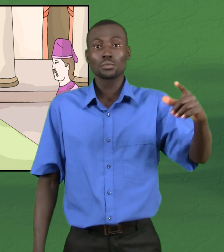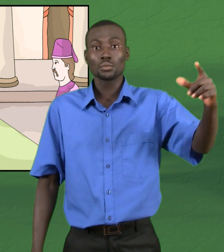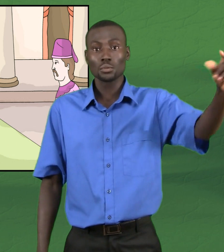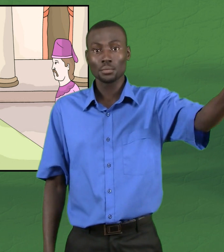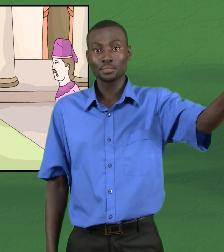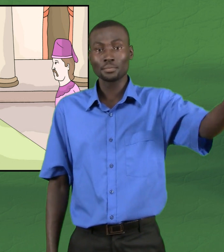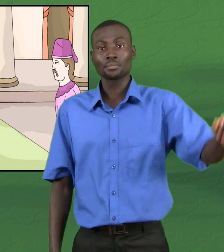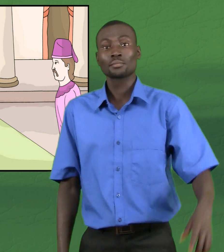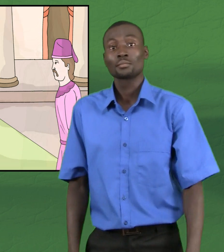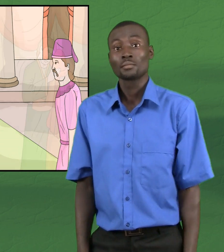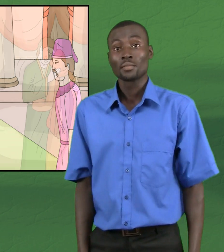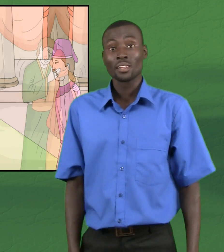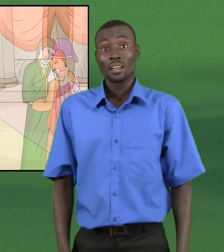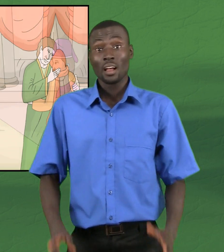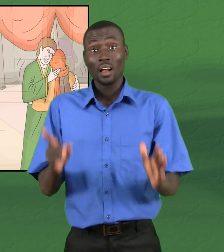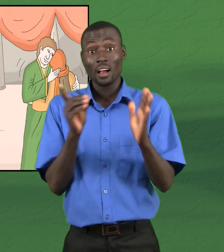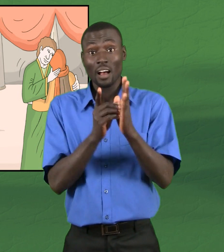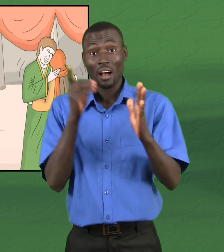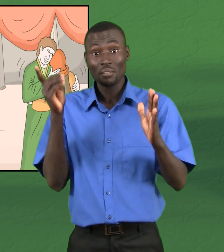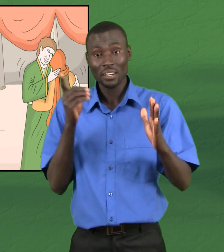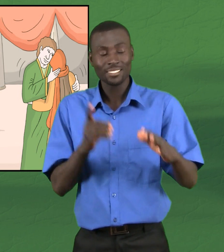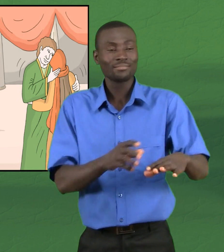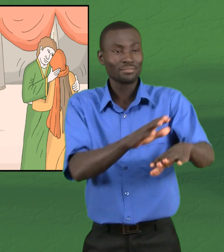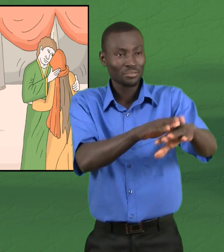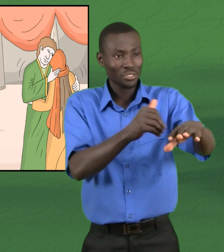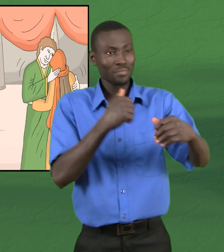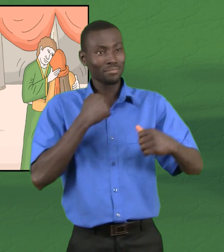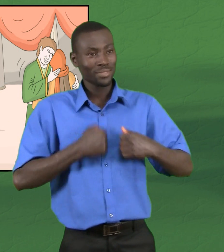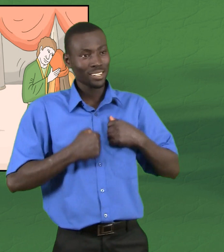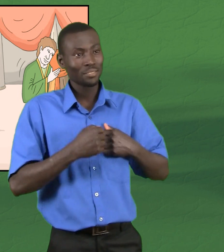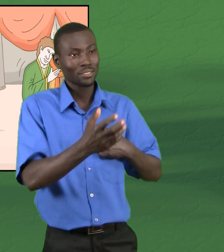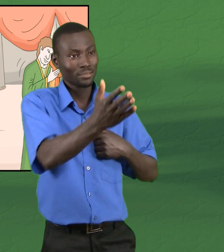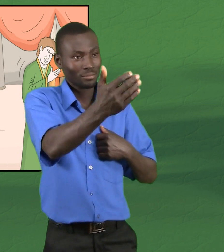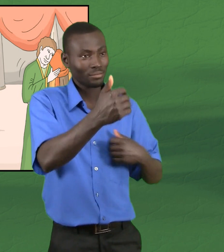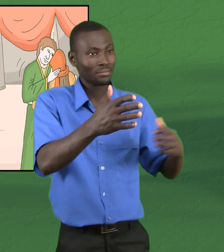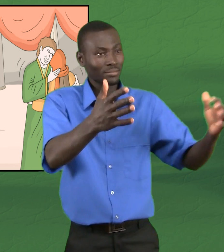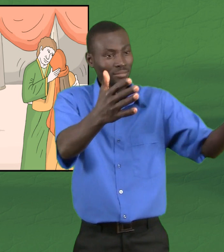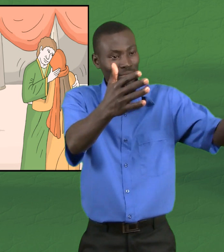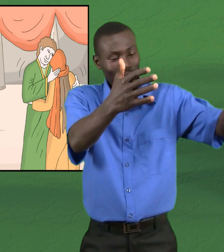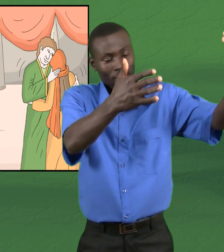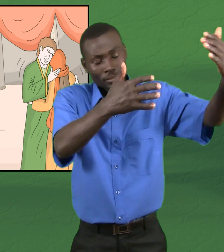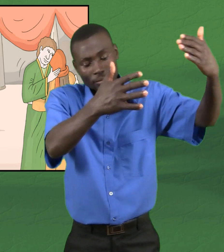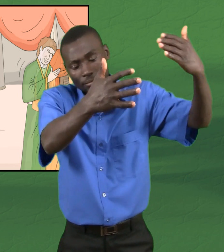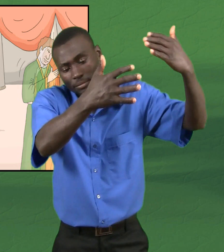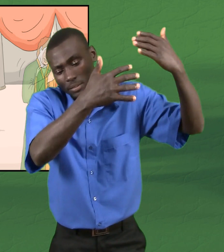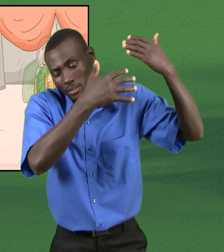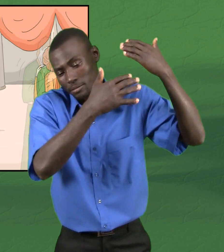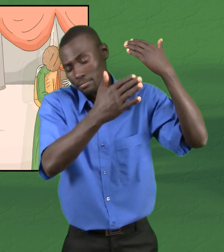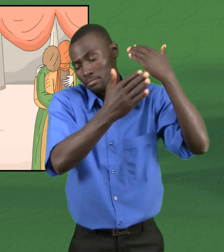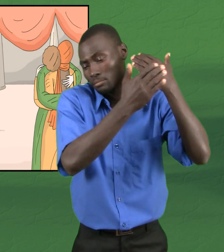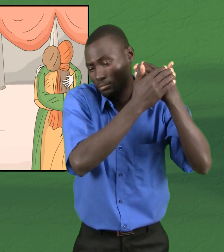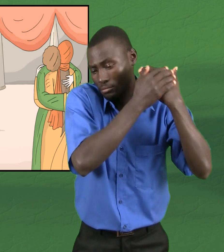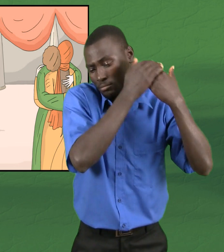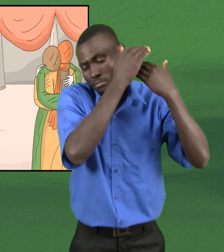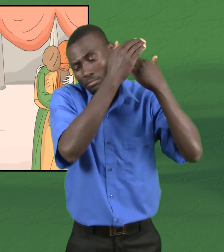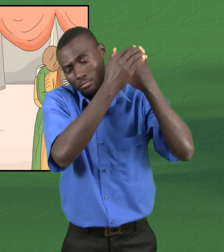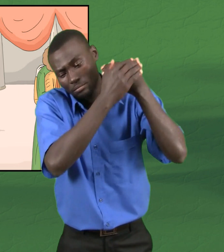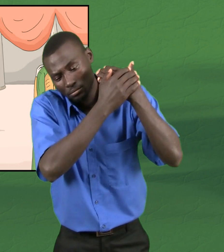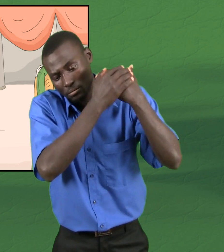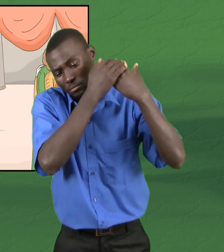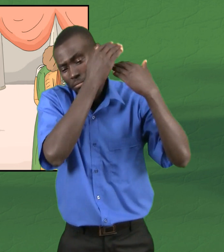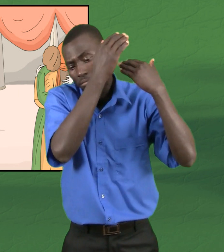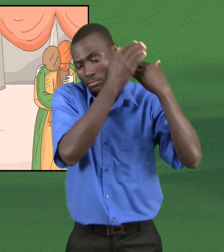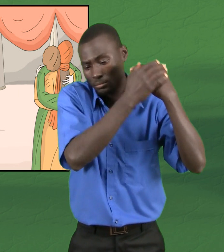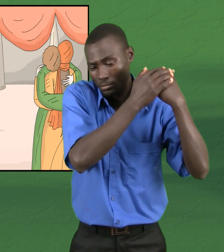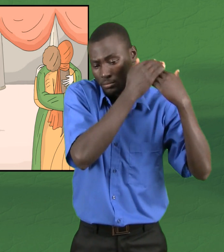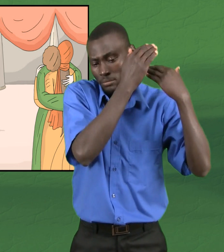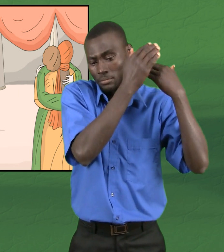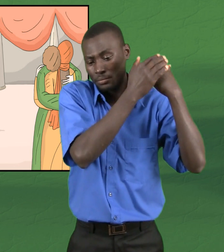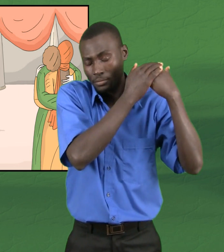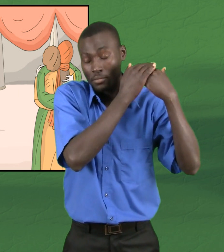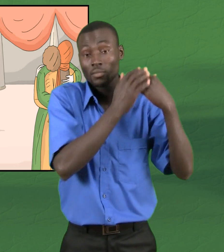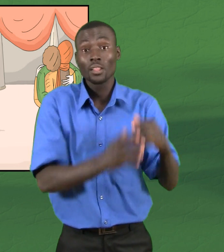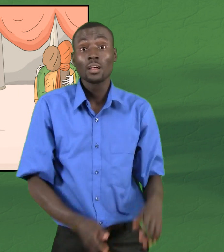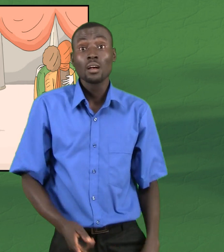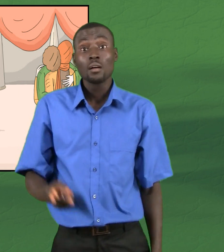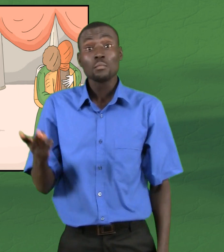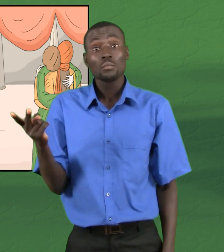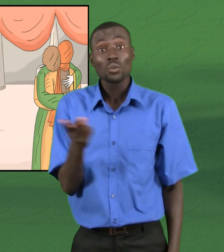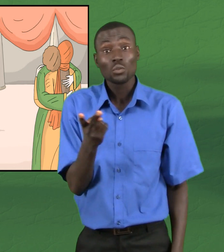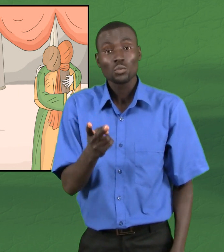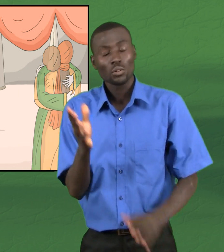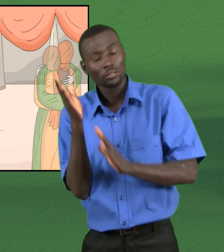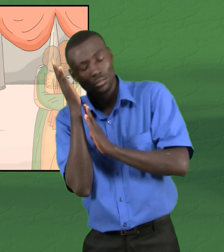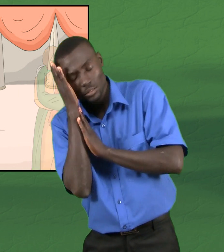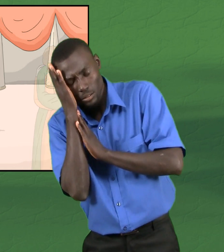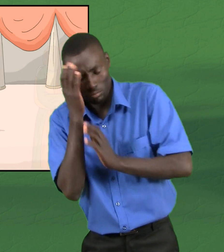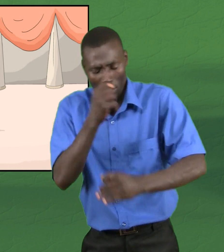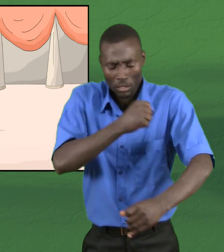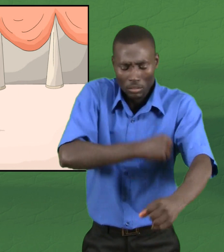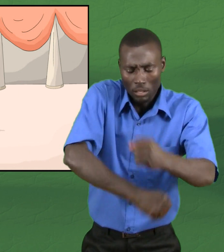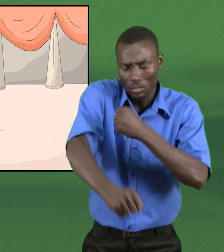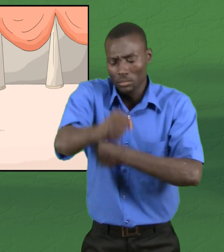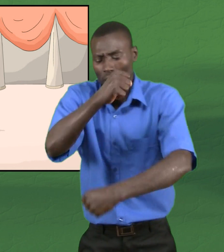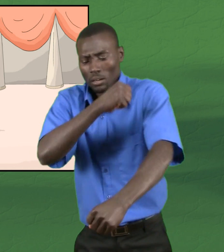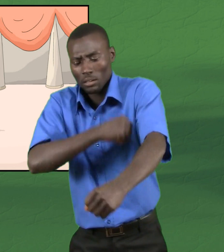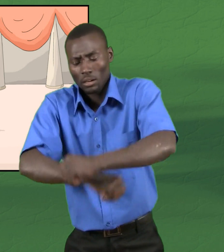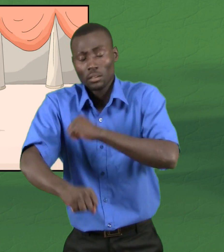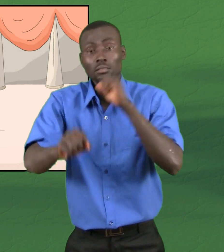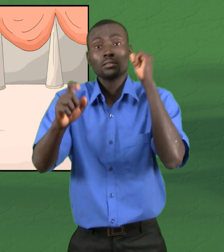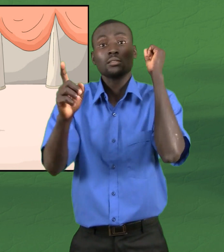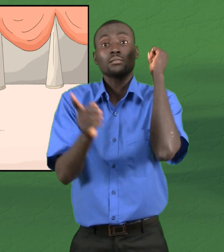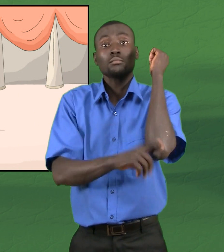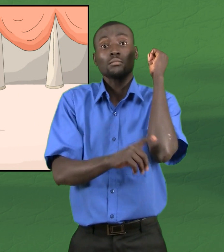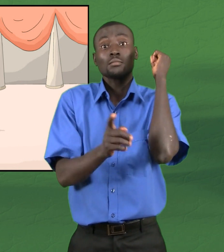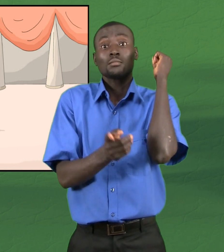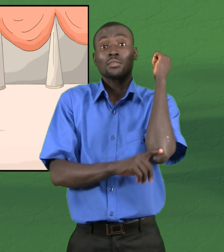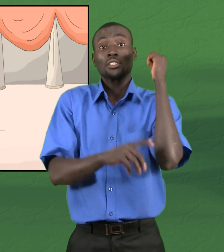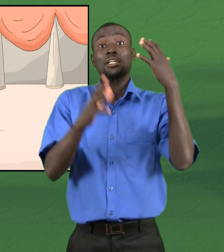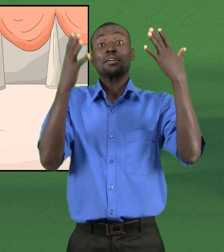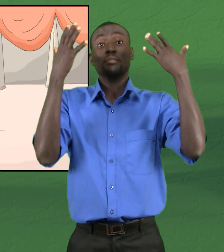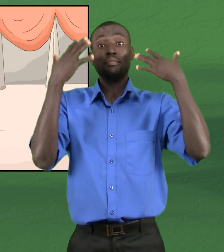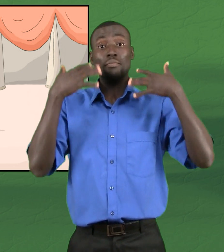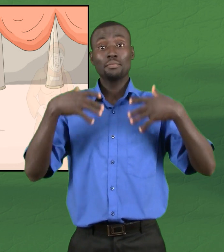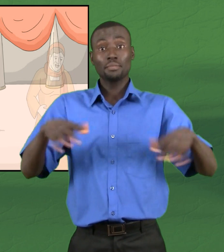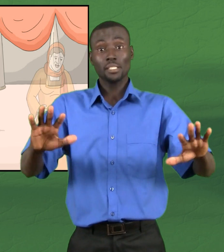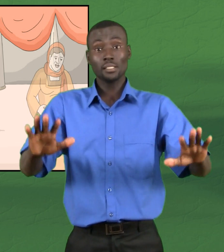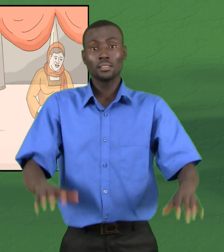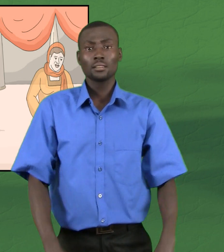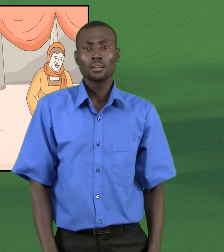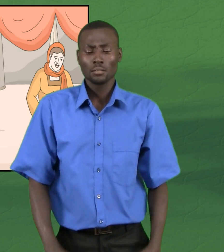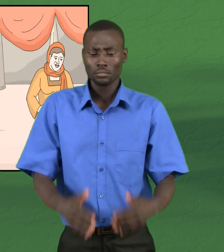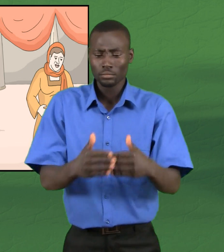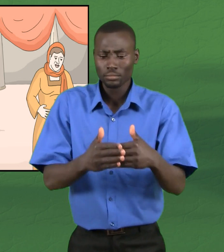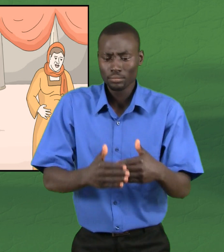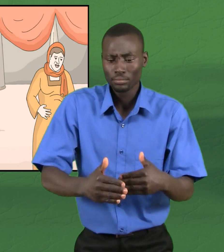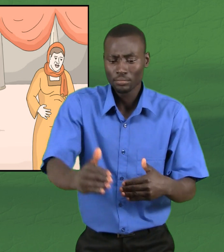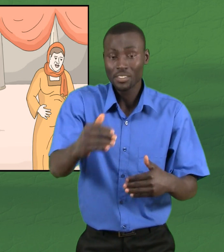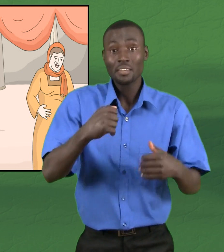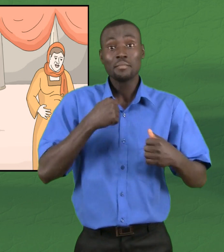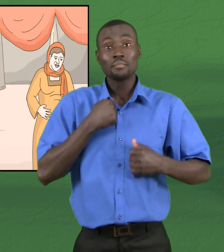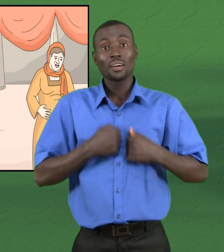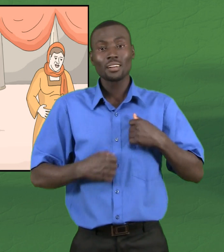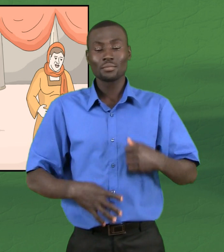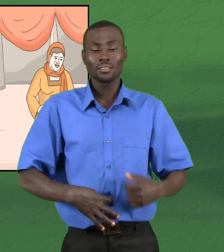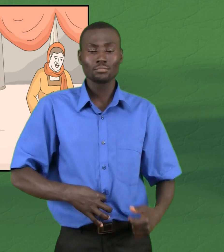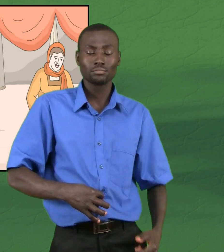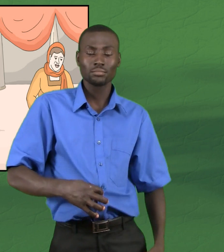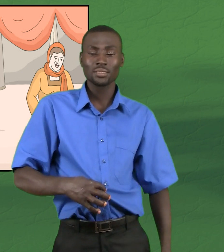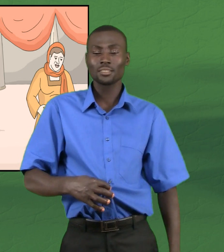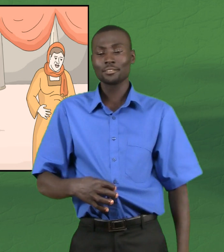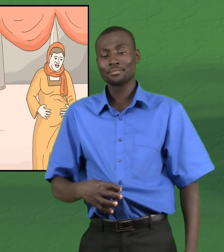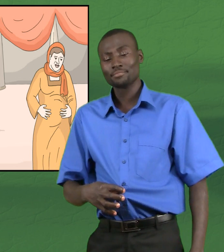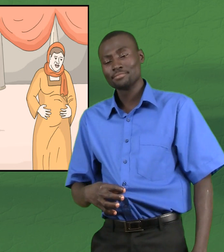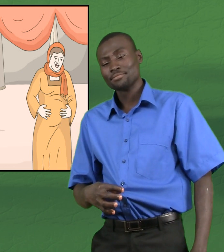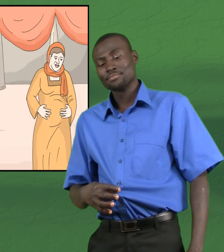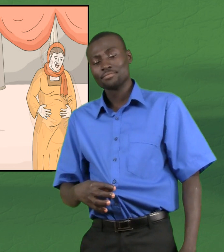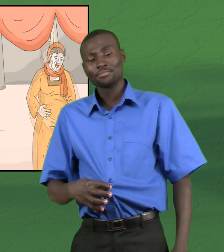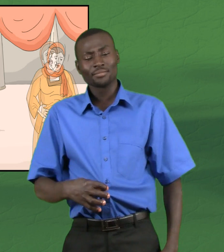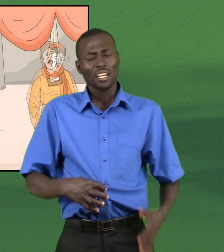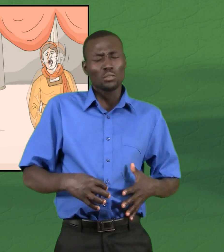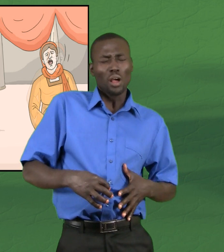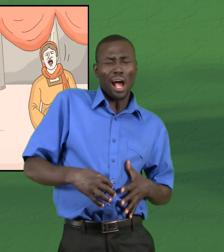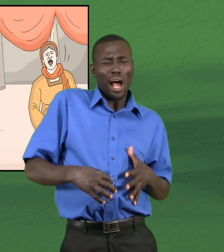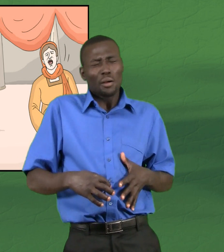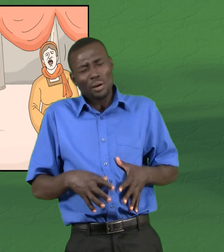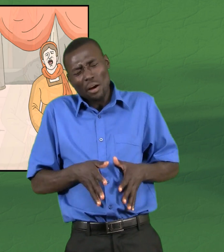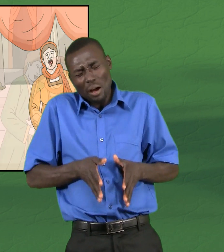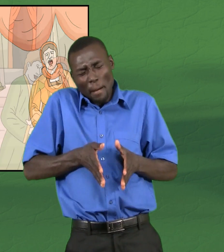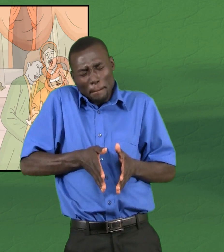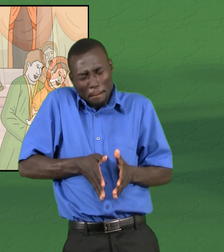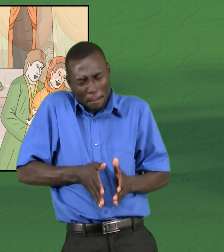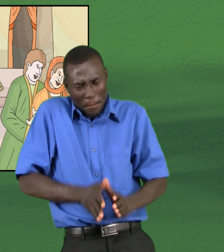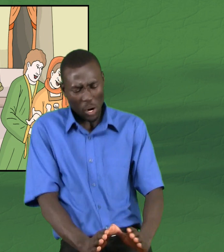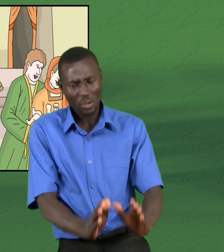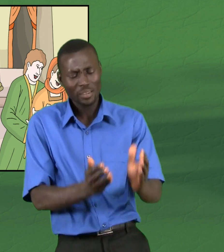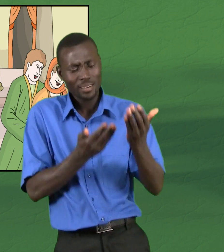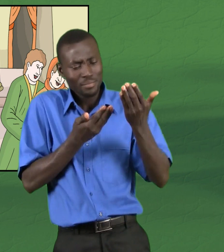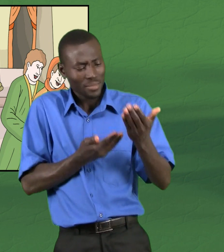Then David comforted his wife Bathsheba, and he went to her and lay with her.